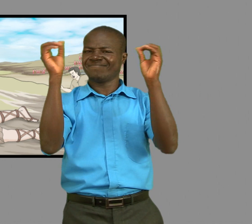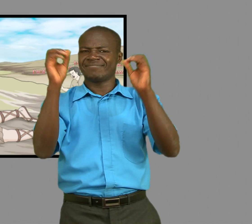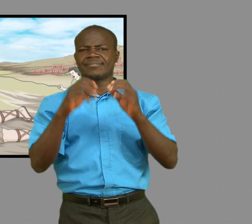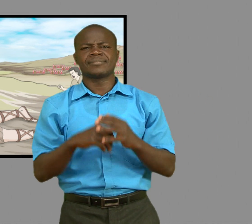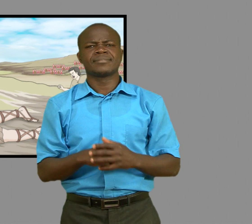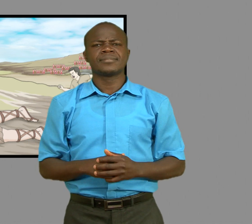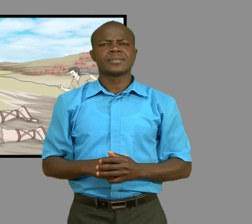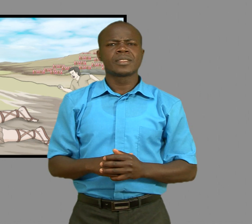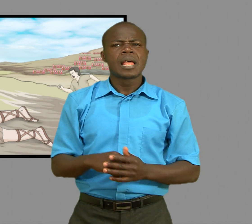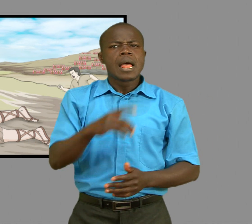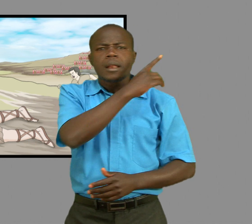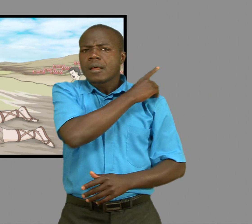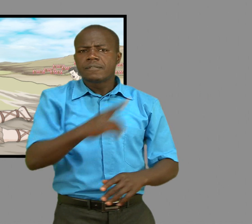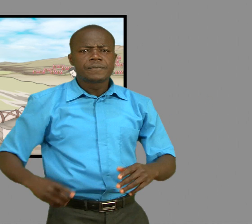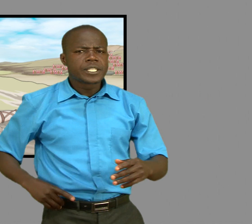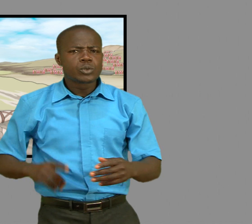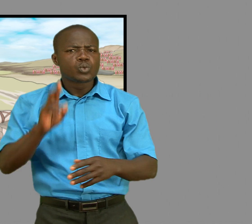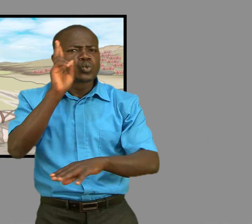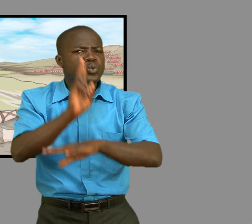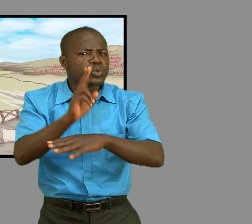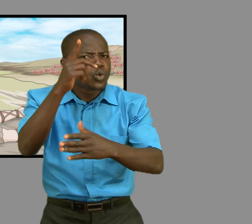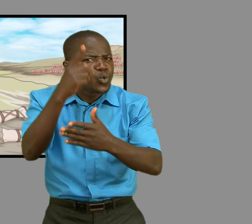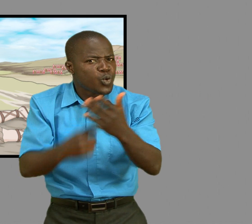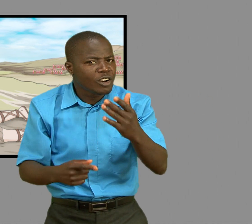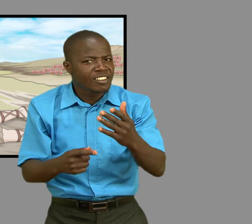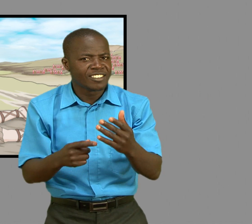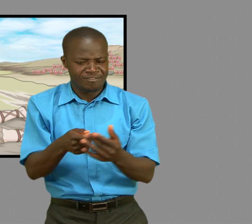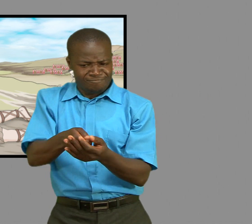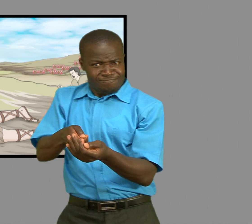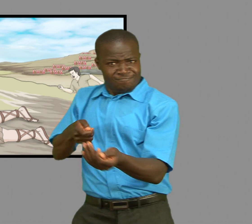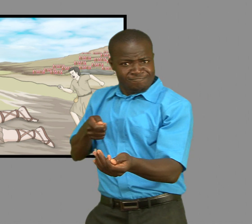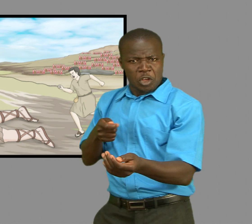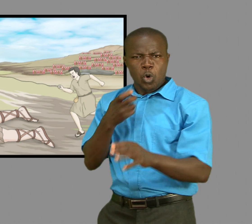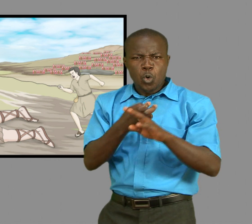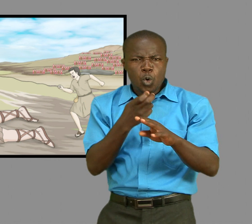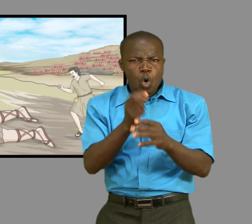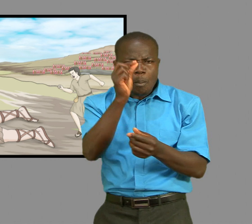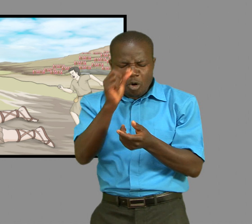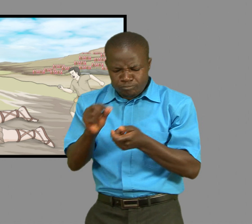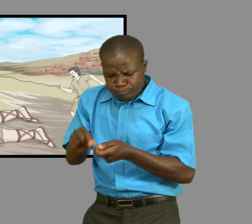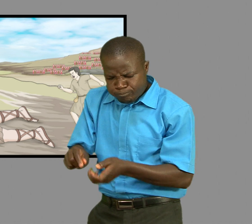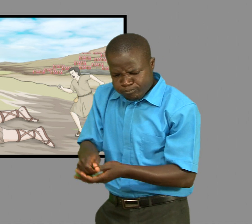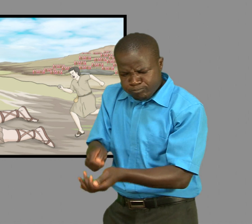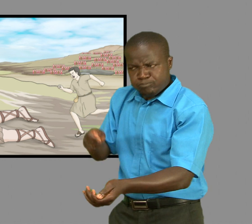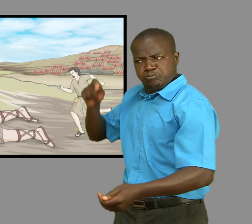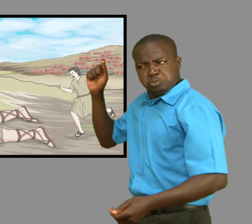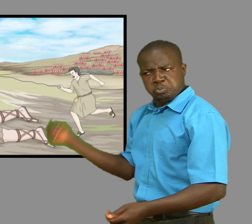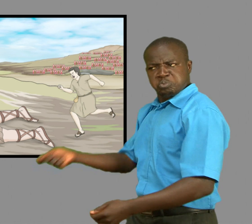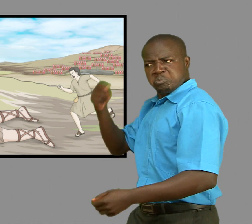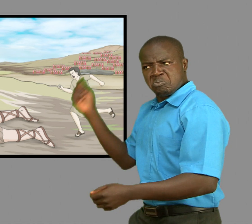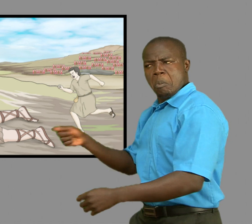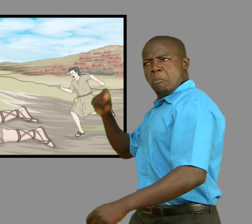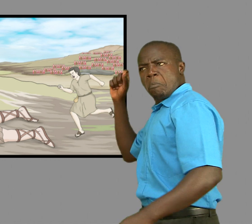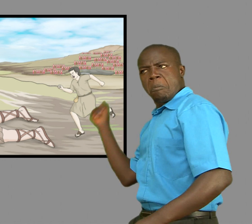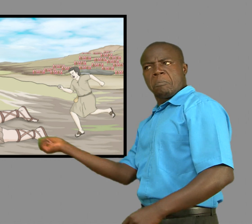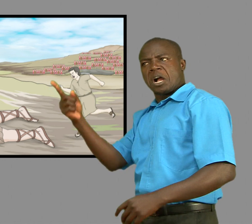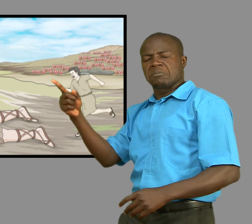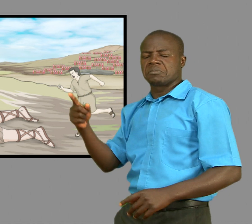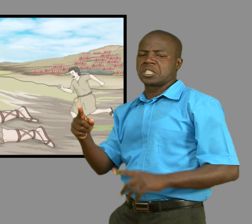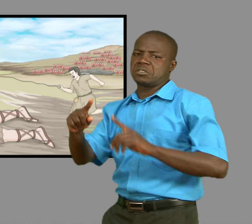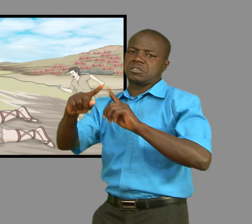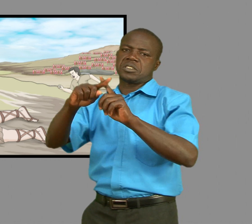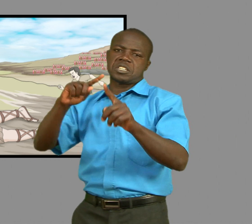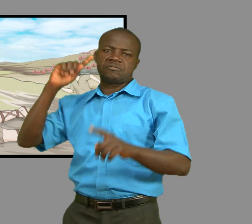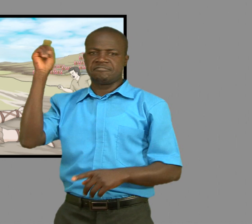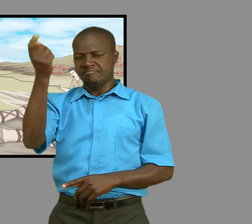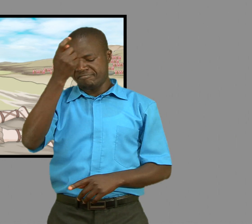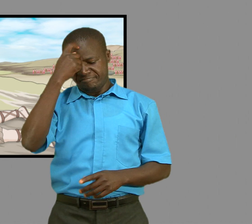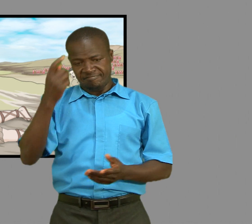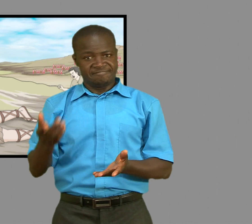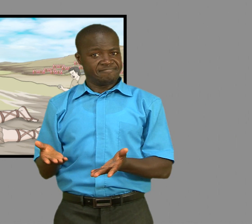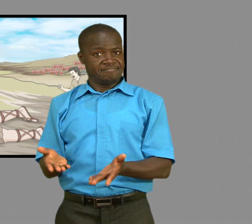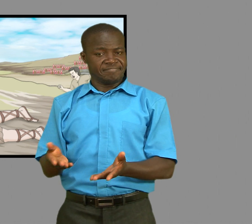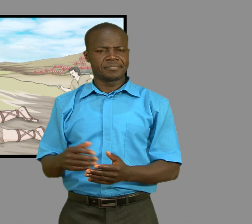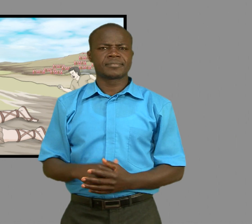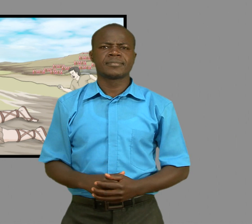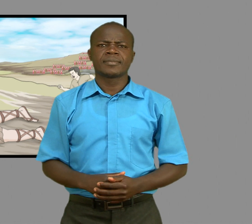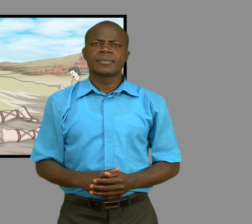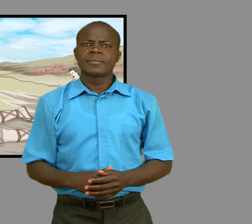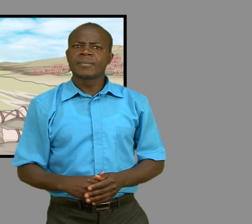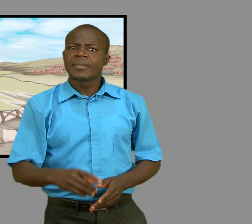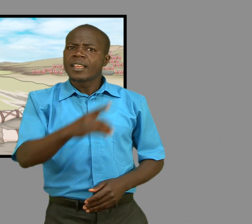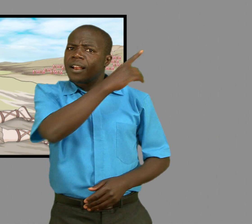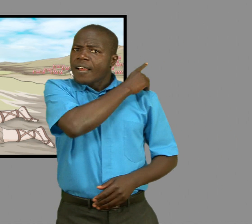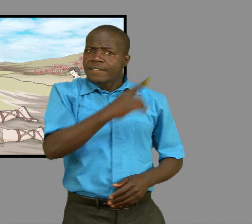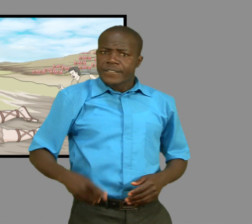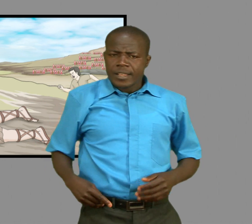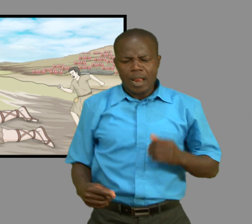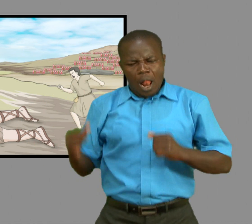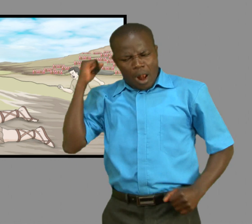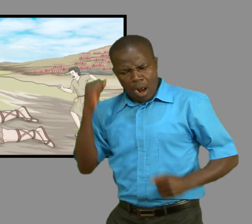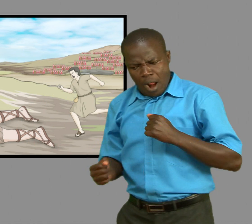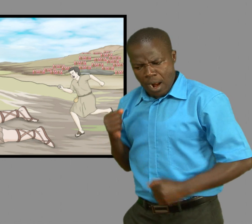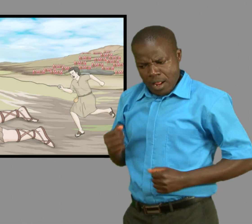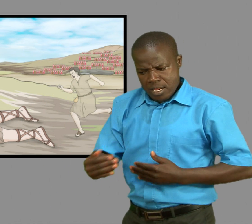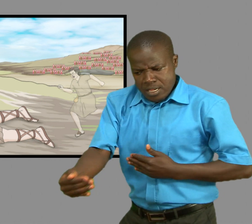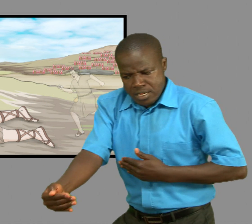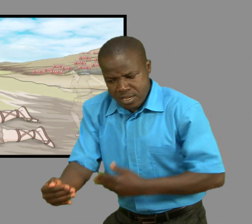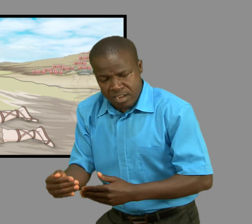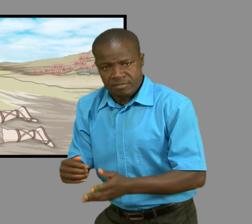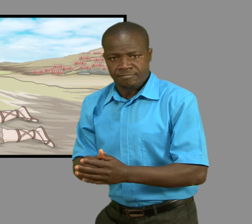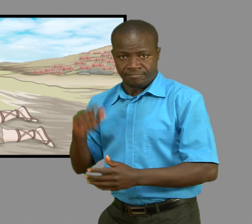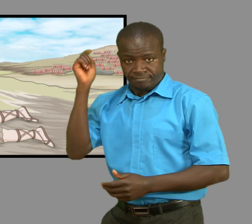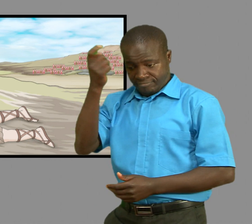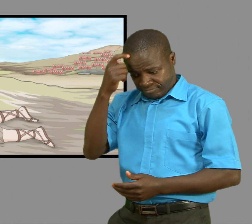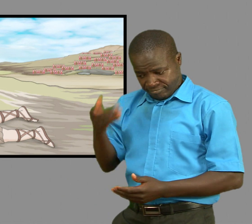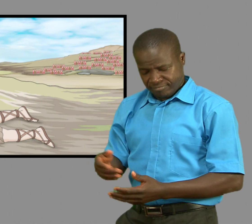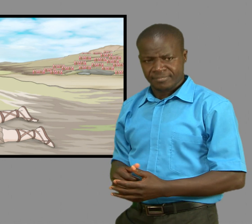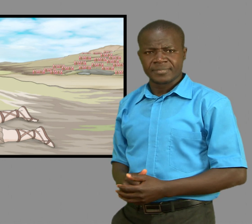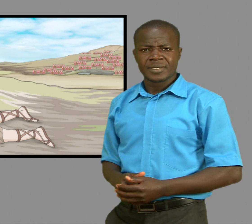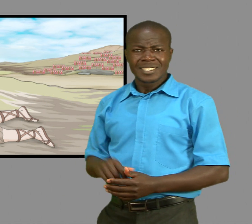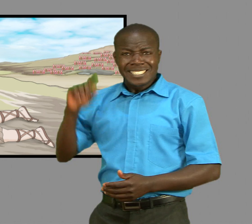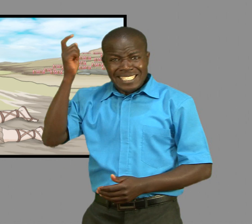without a sword in his hand he struck down the Philistine and killed him.